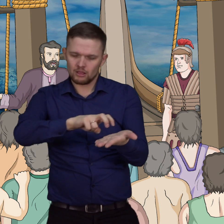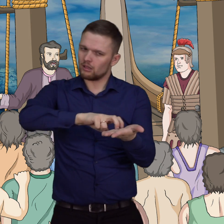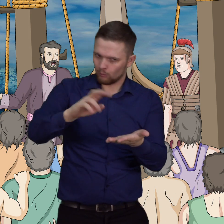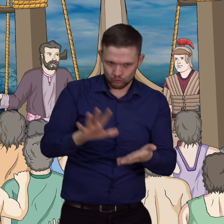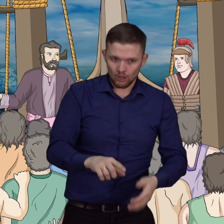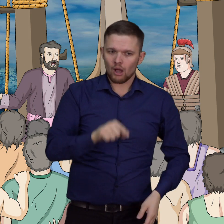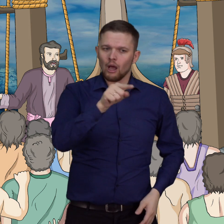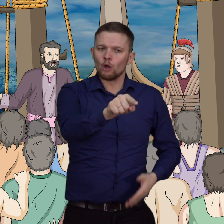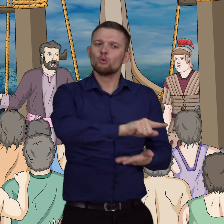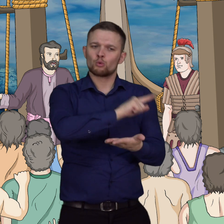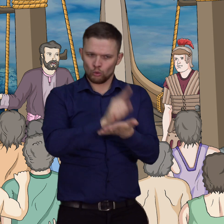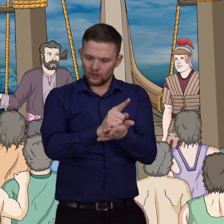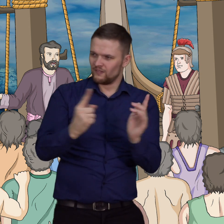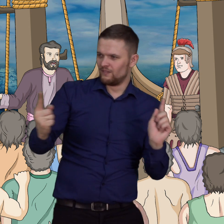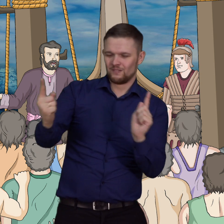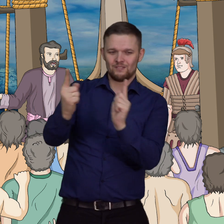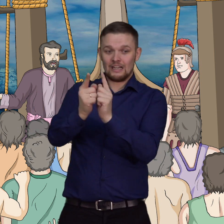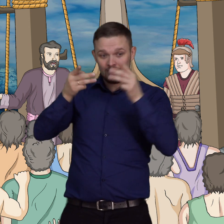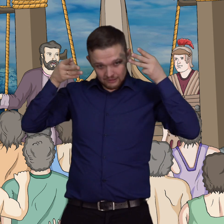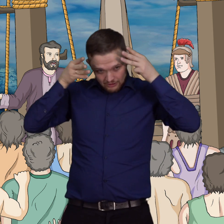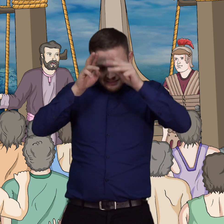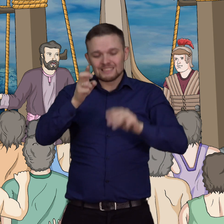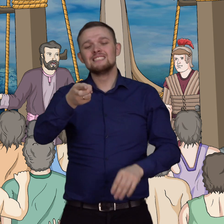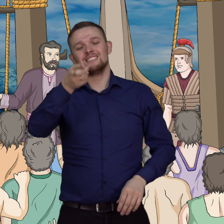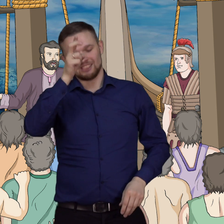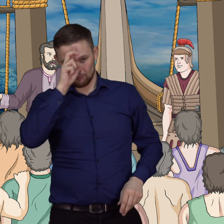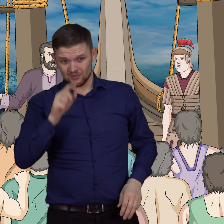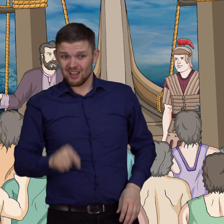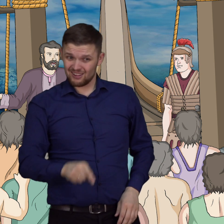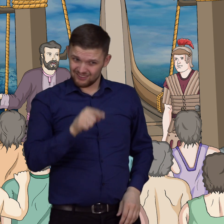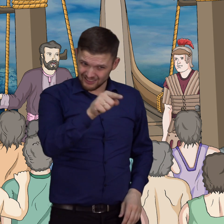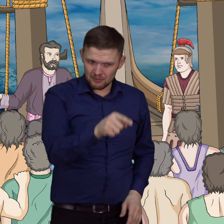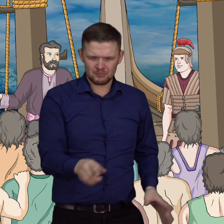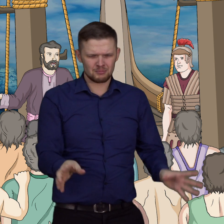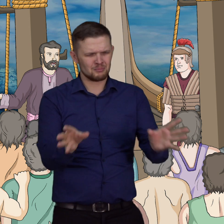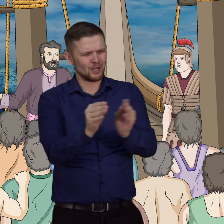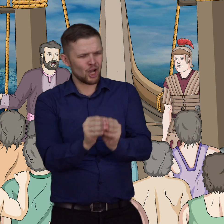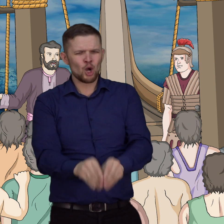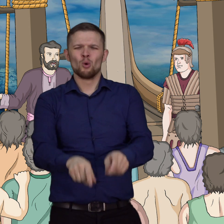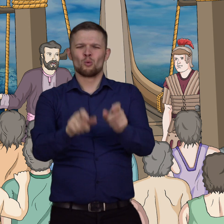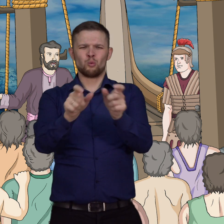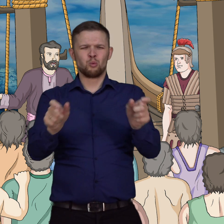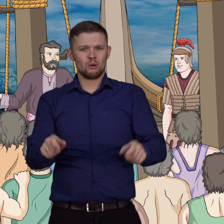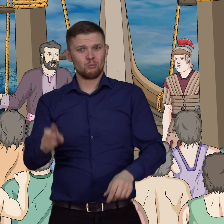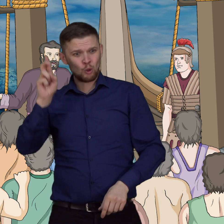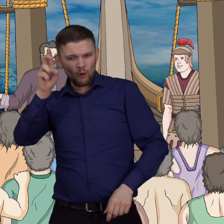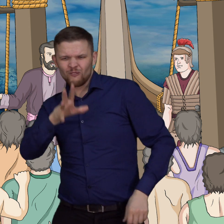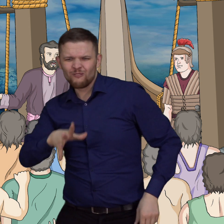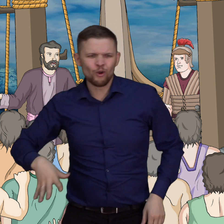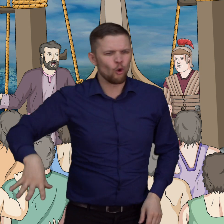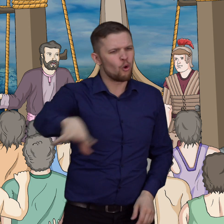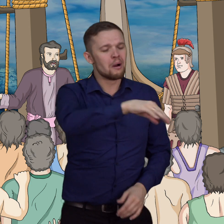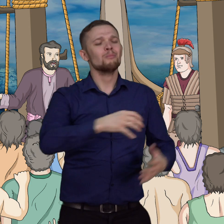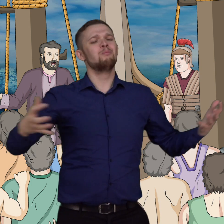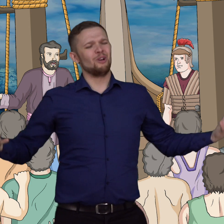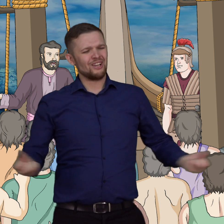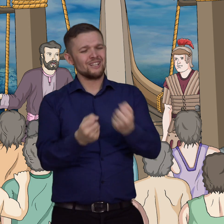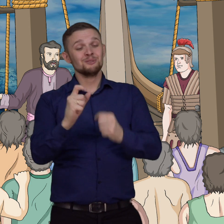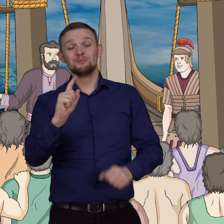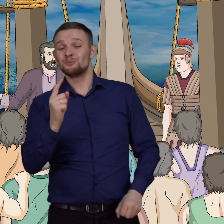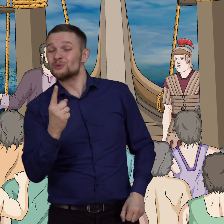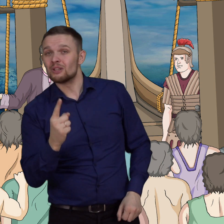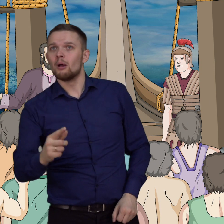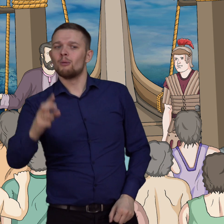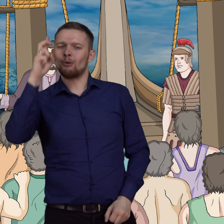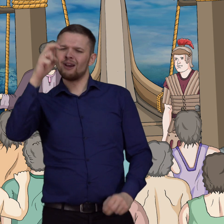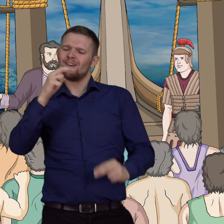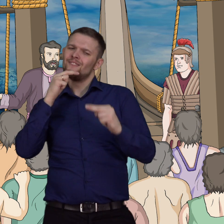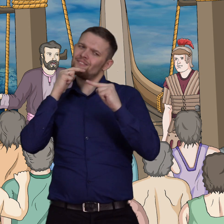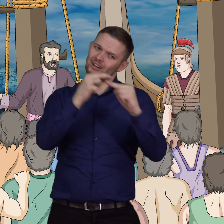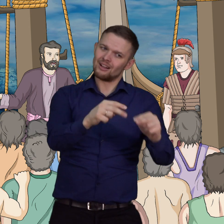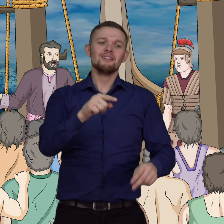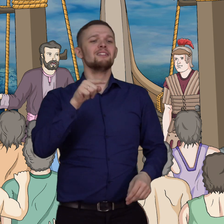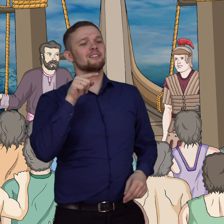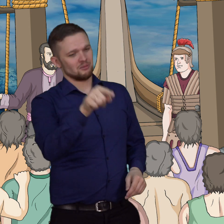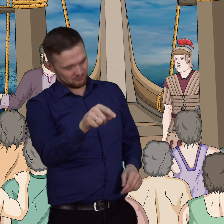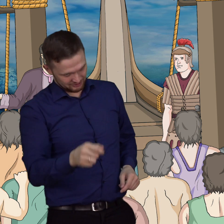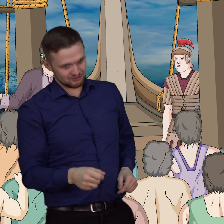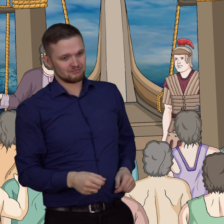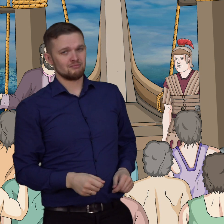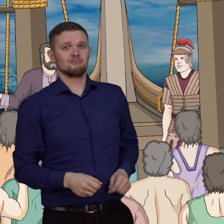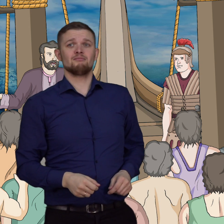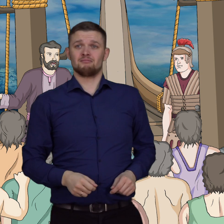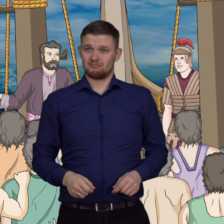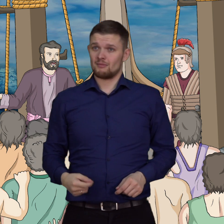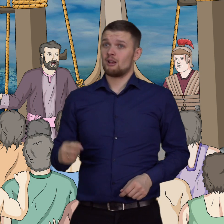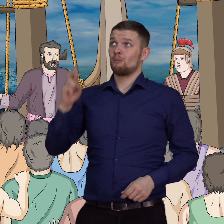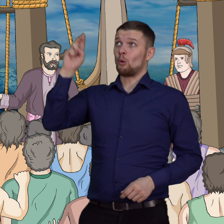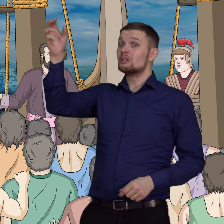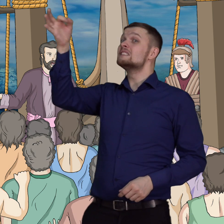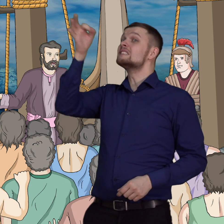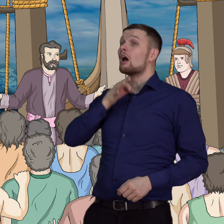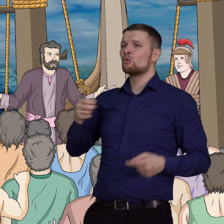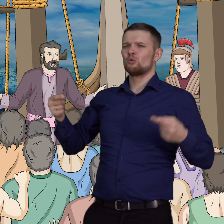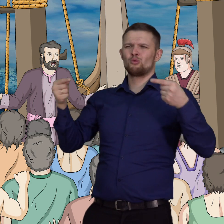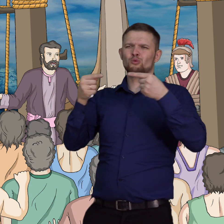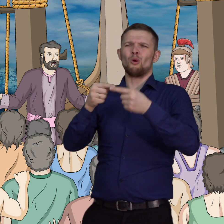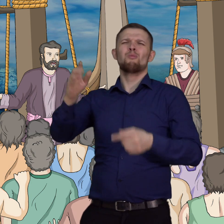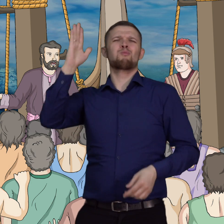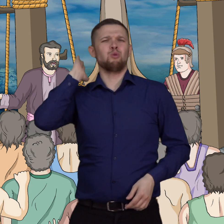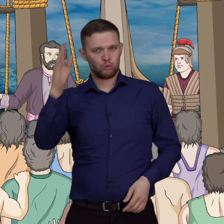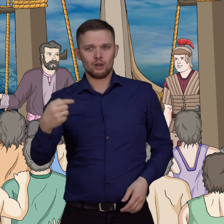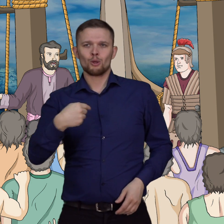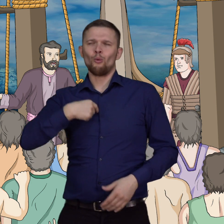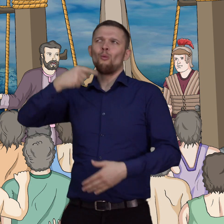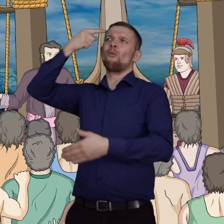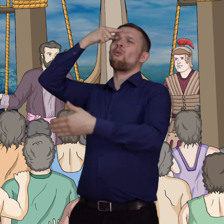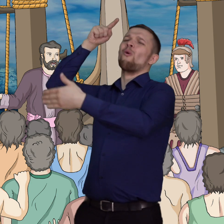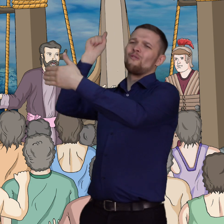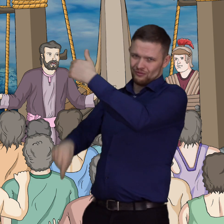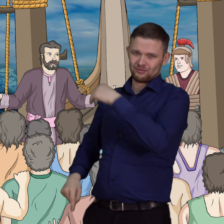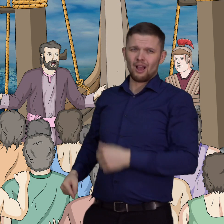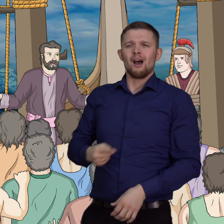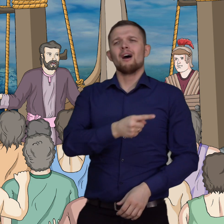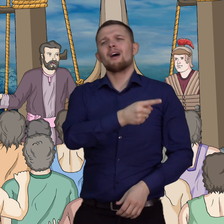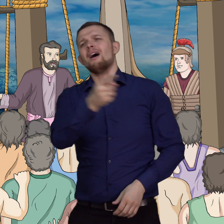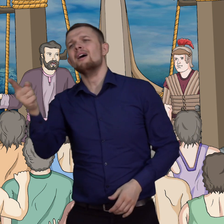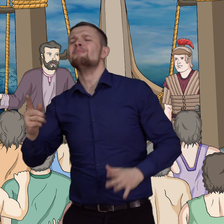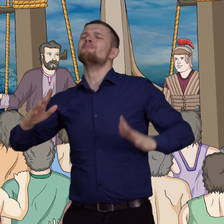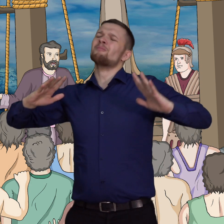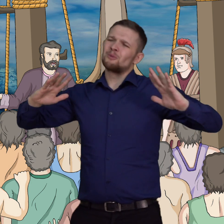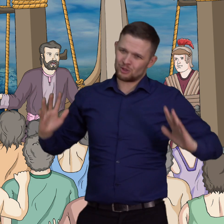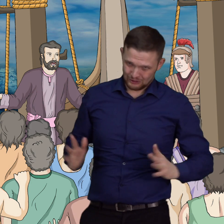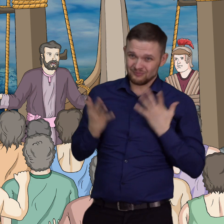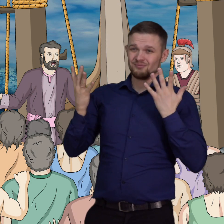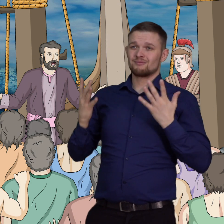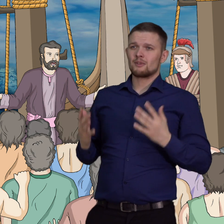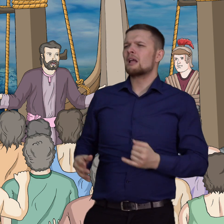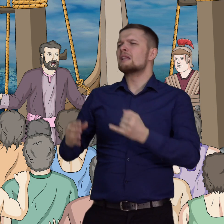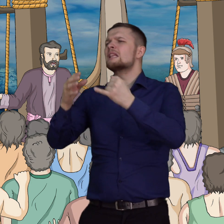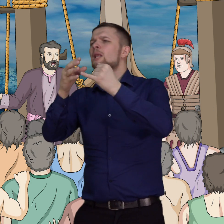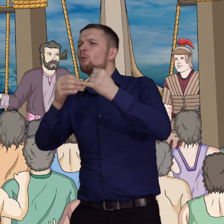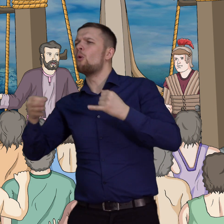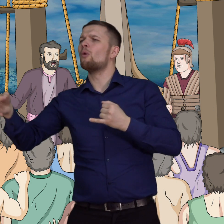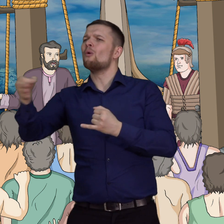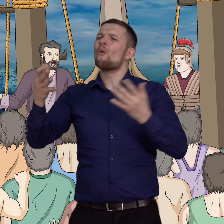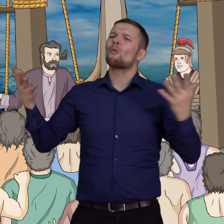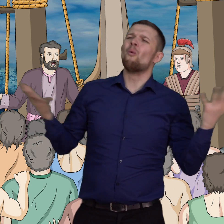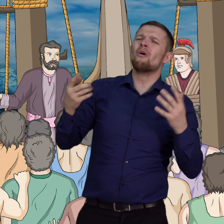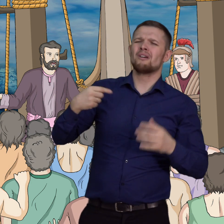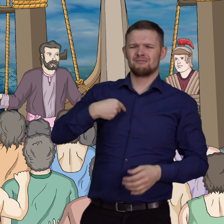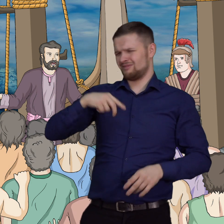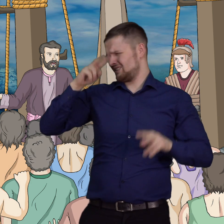you must stand before Caesar. And look, God has granted you the lives of all who sail with you.’